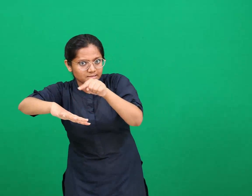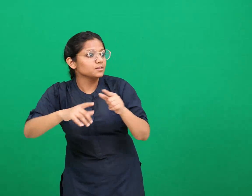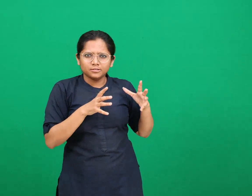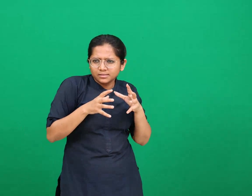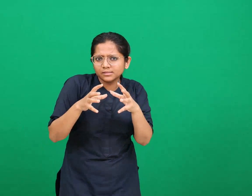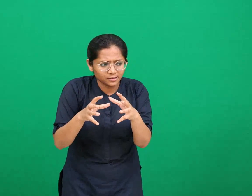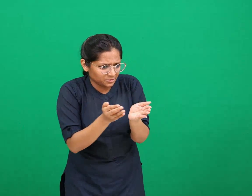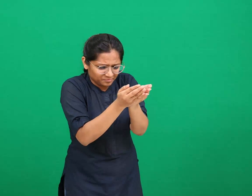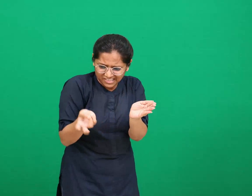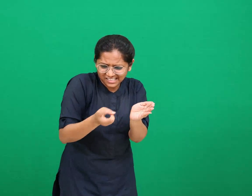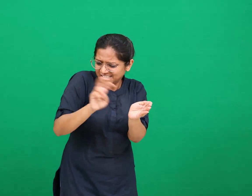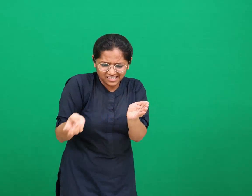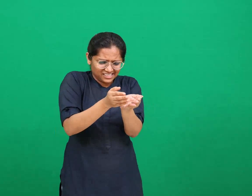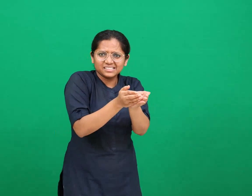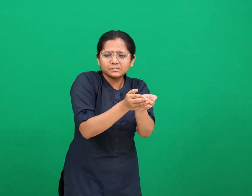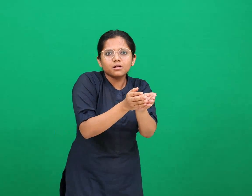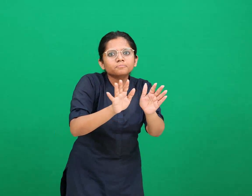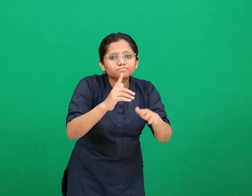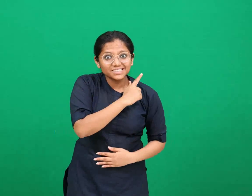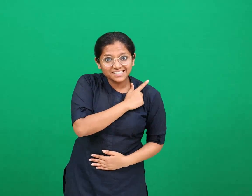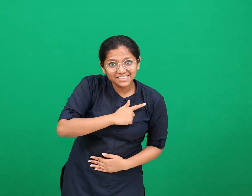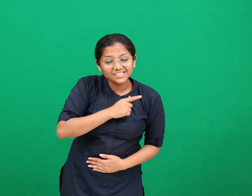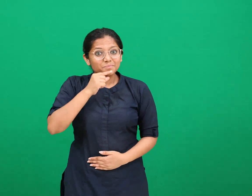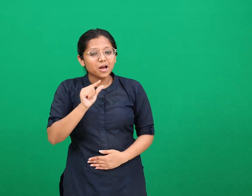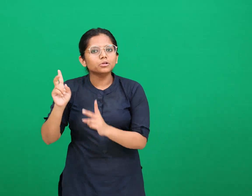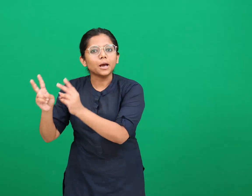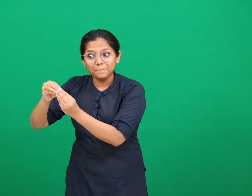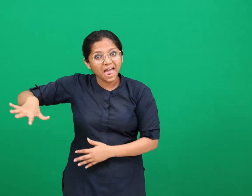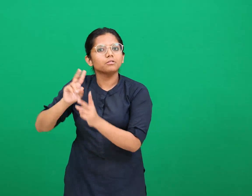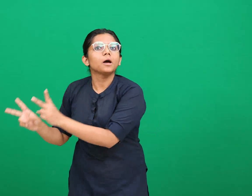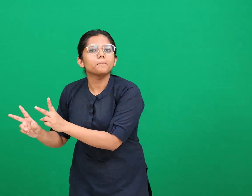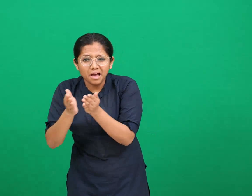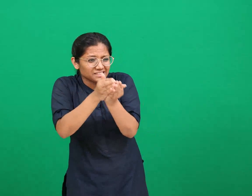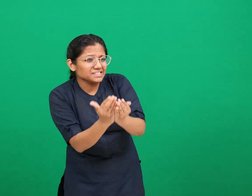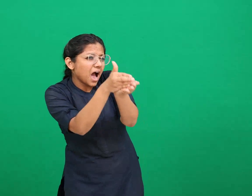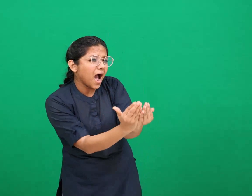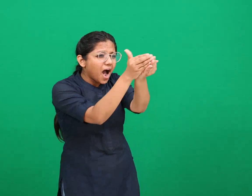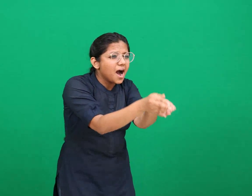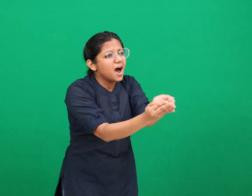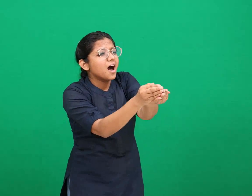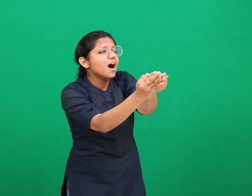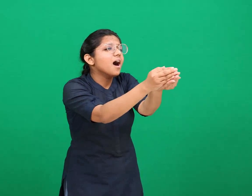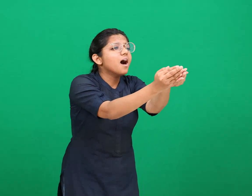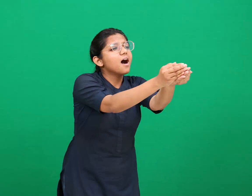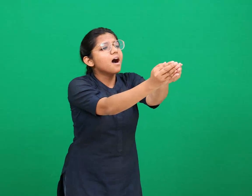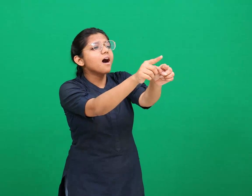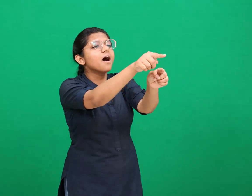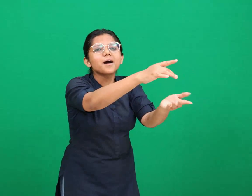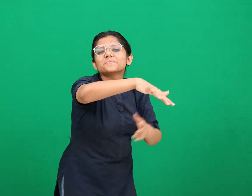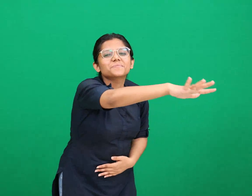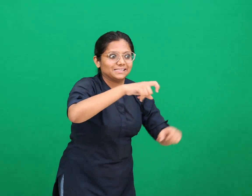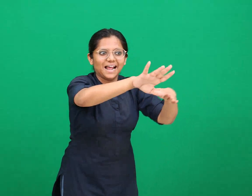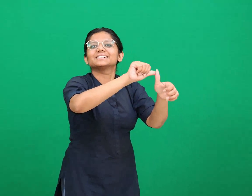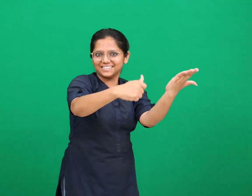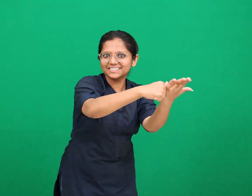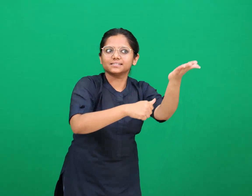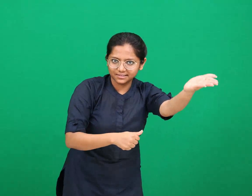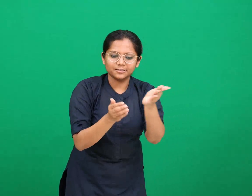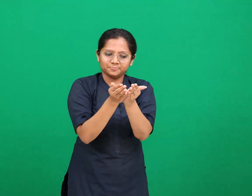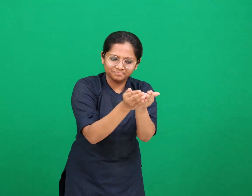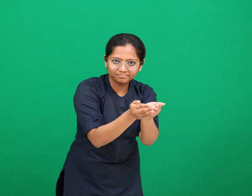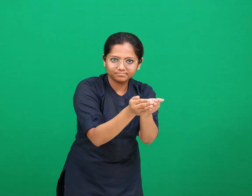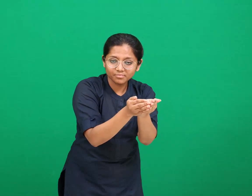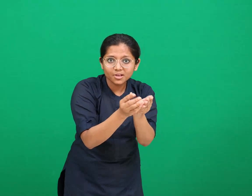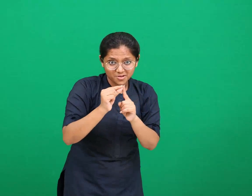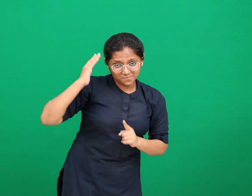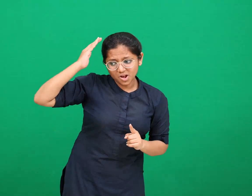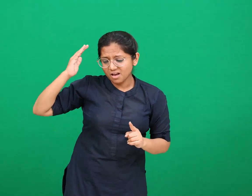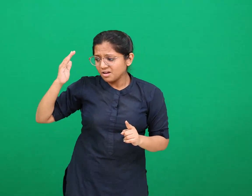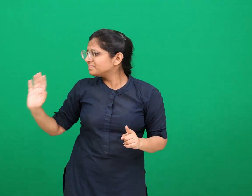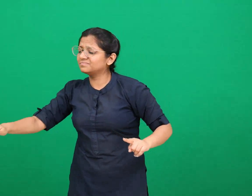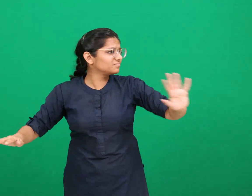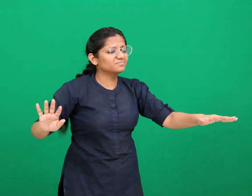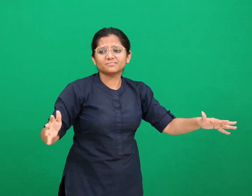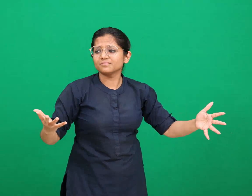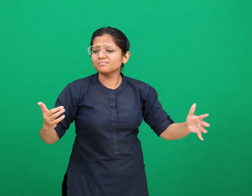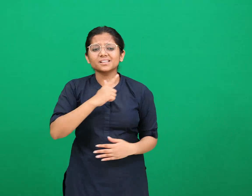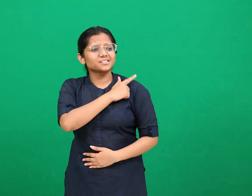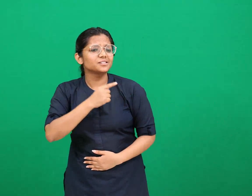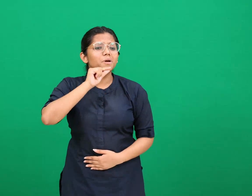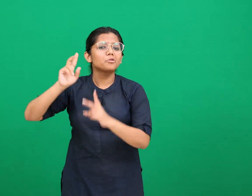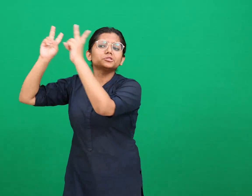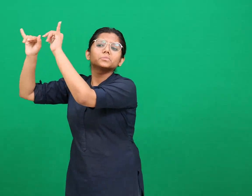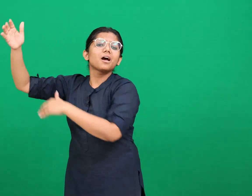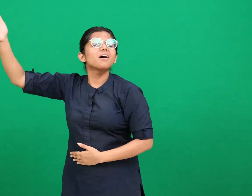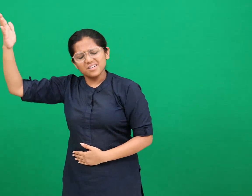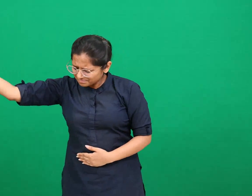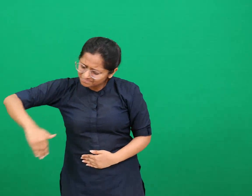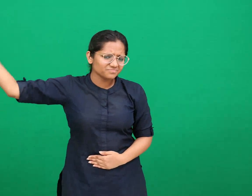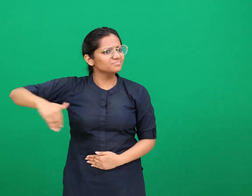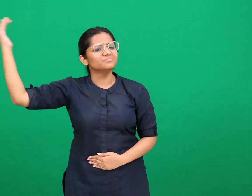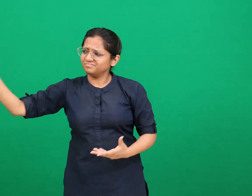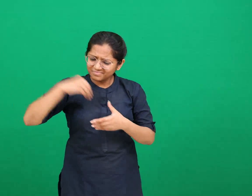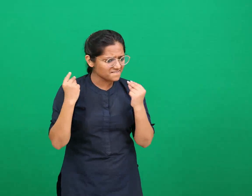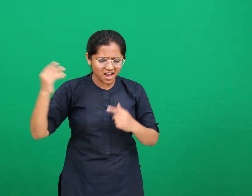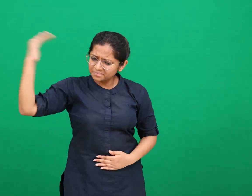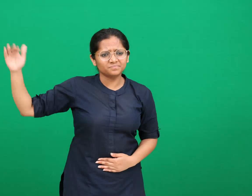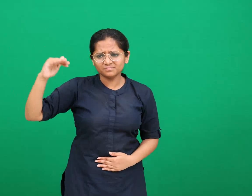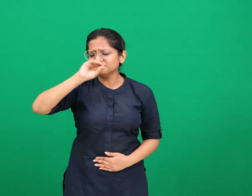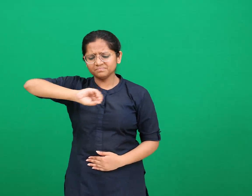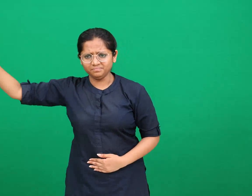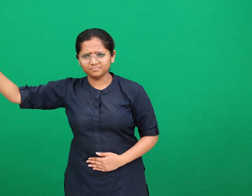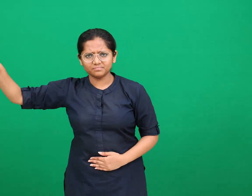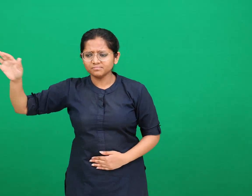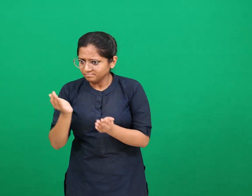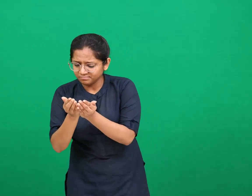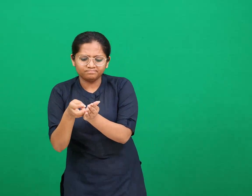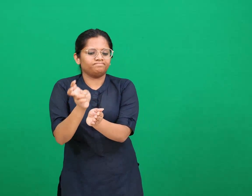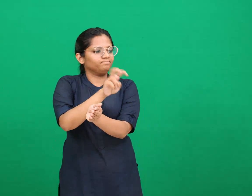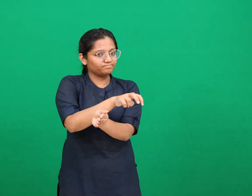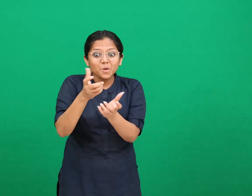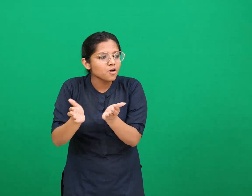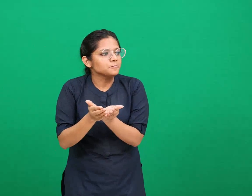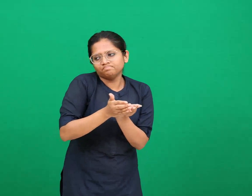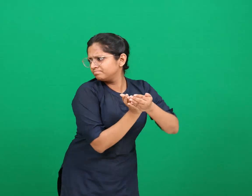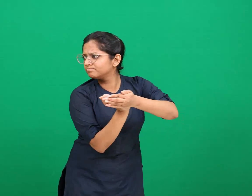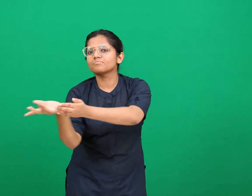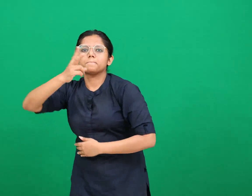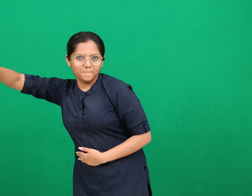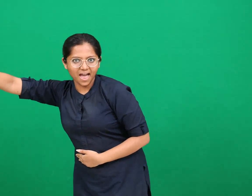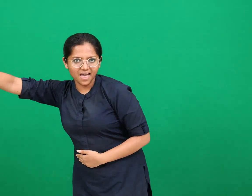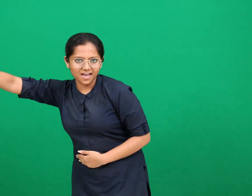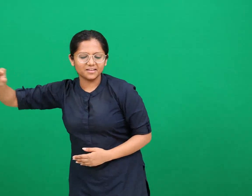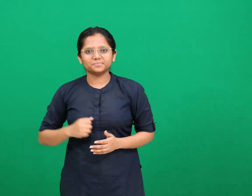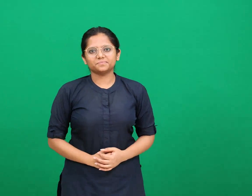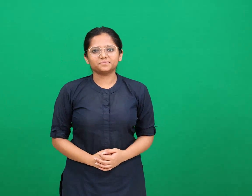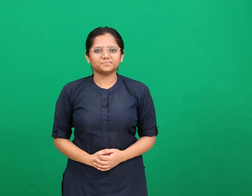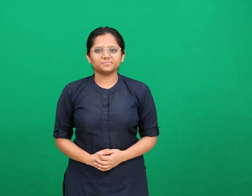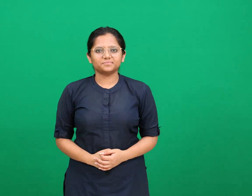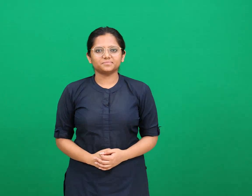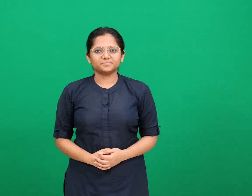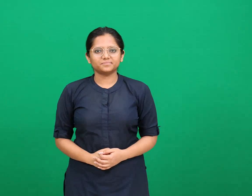Those who escorted Paul brought him to Athens and then returned with instructions for Silas and Timothy to join him as soon as possible.